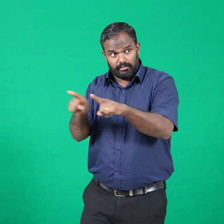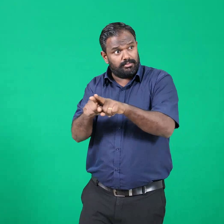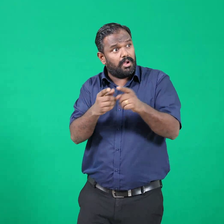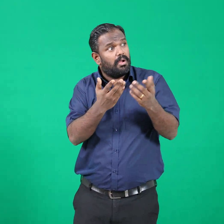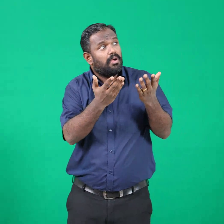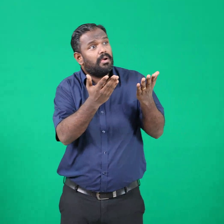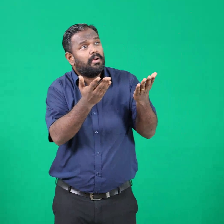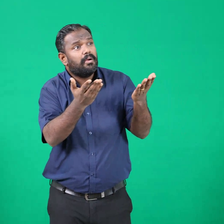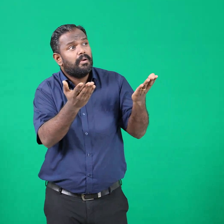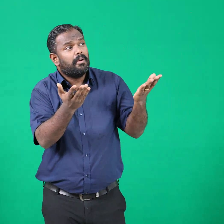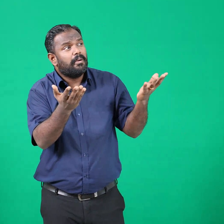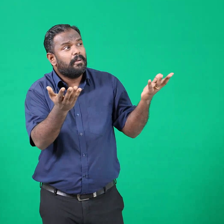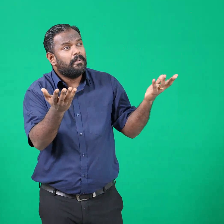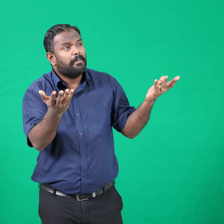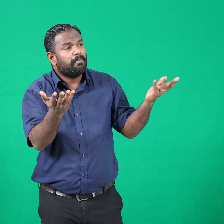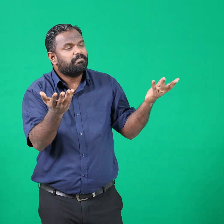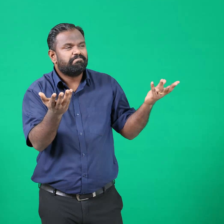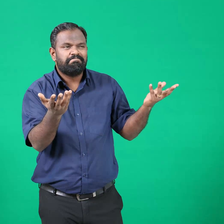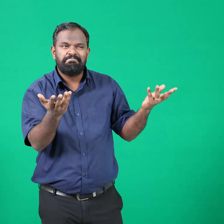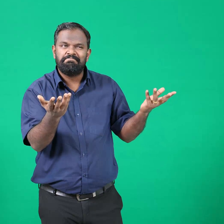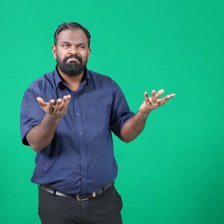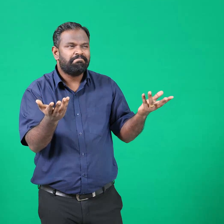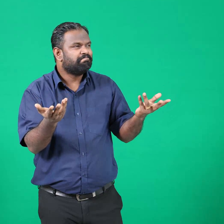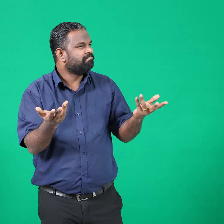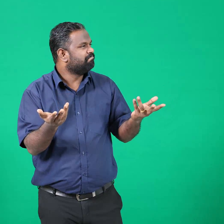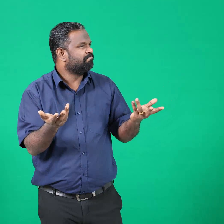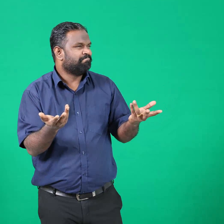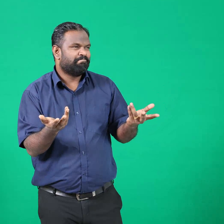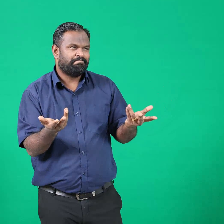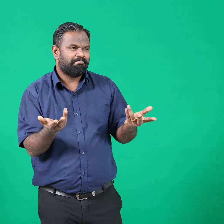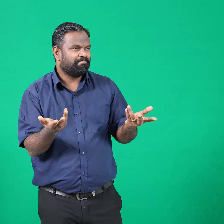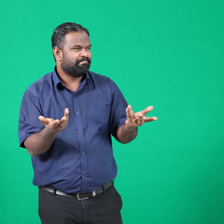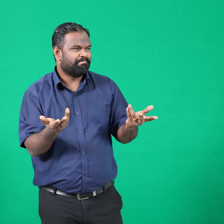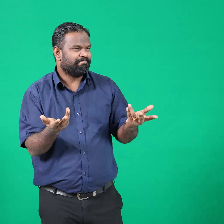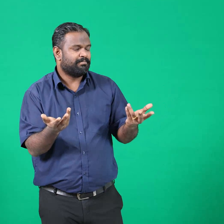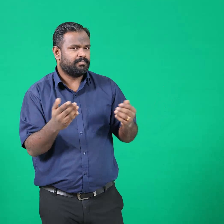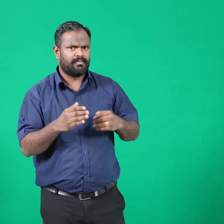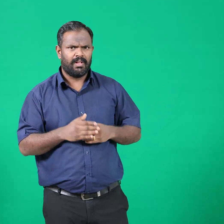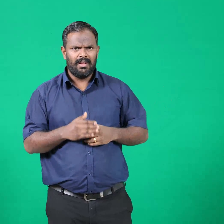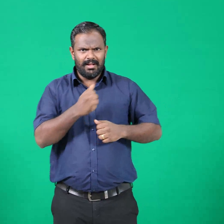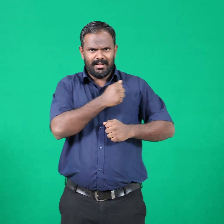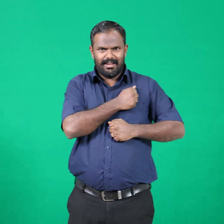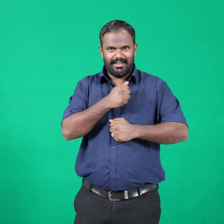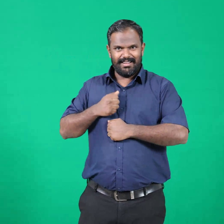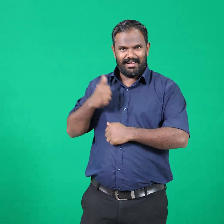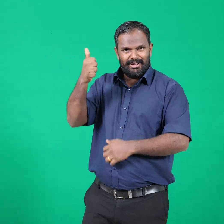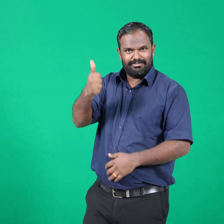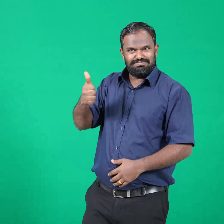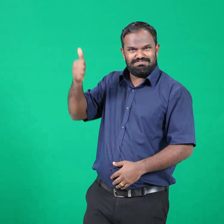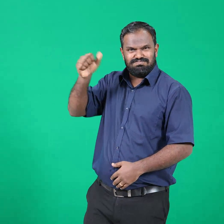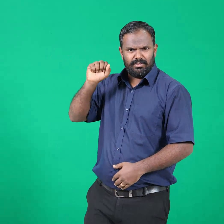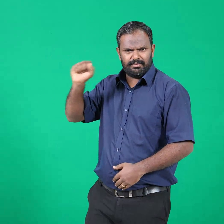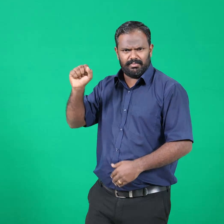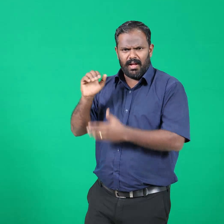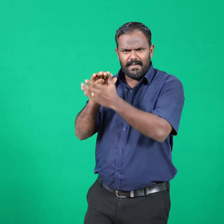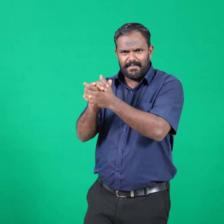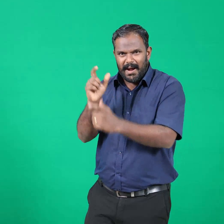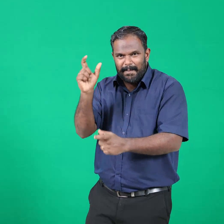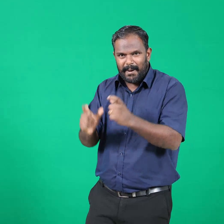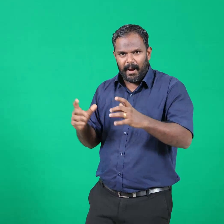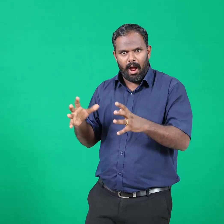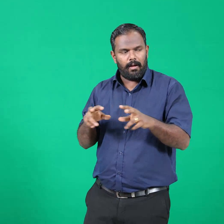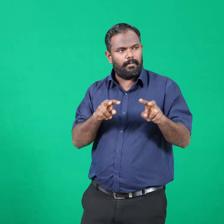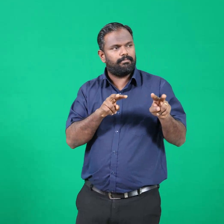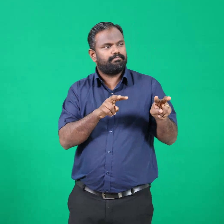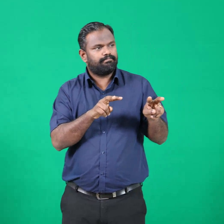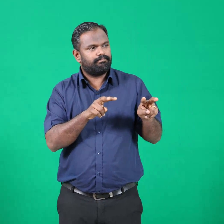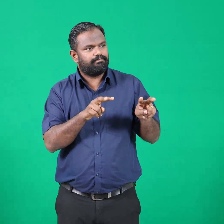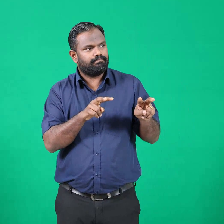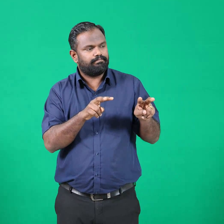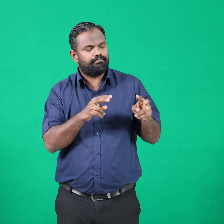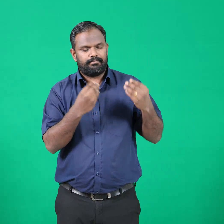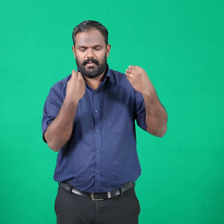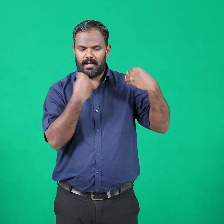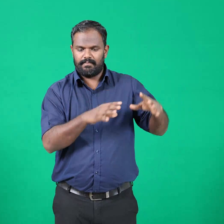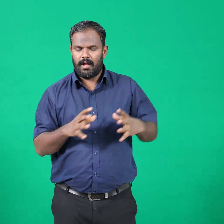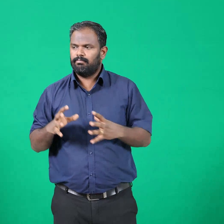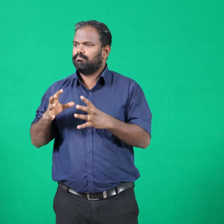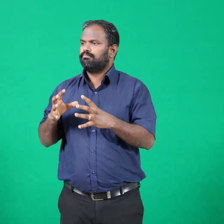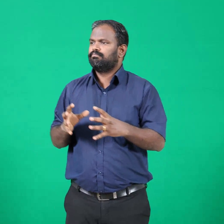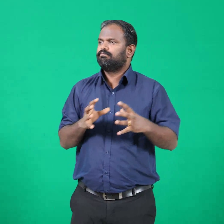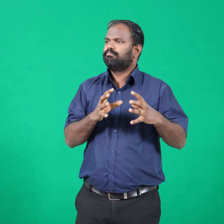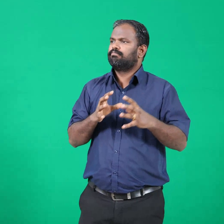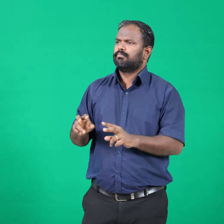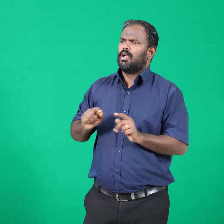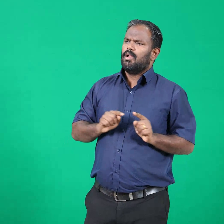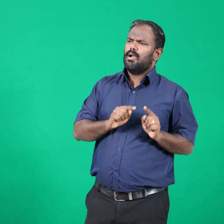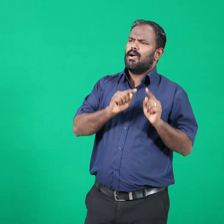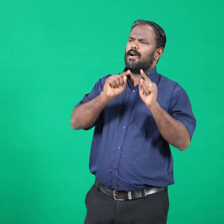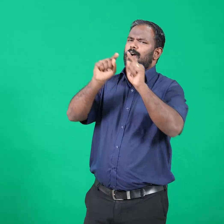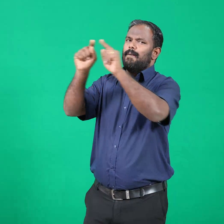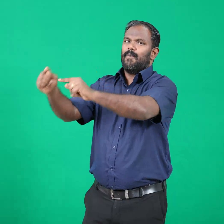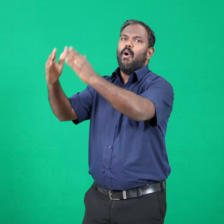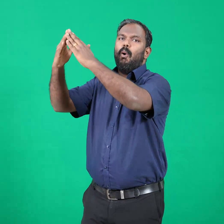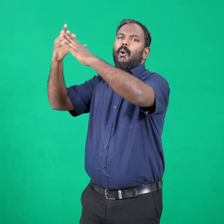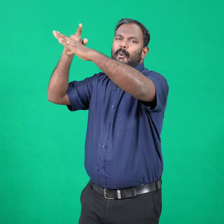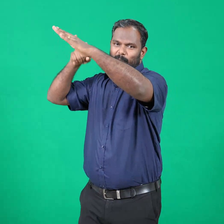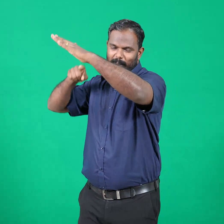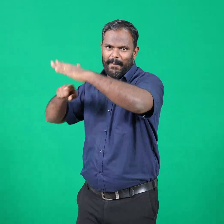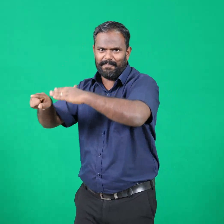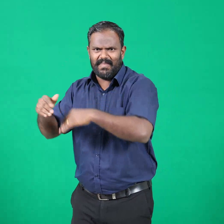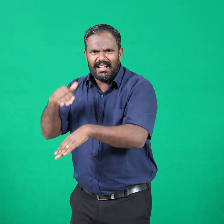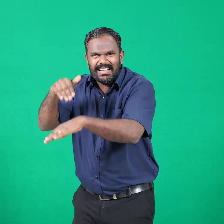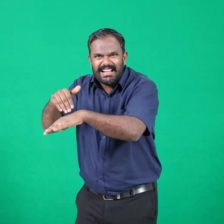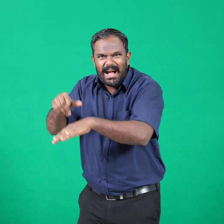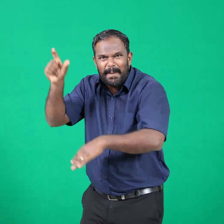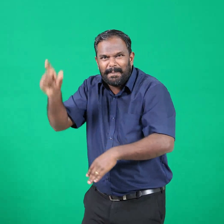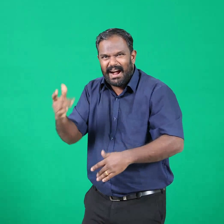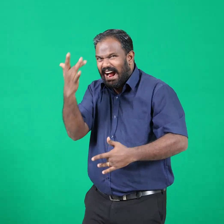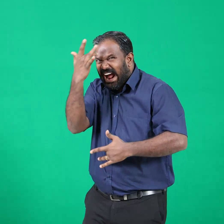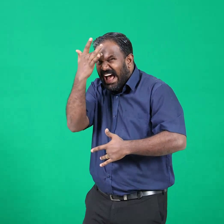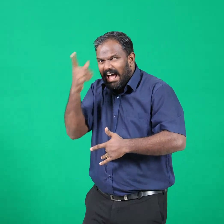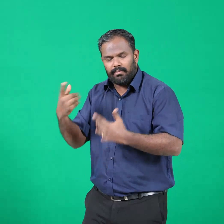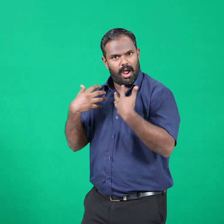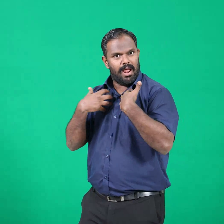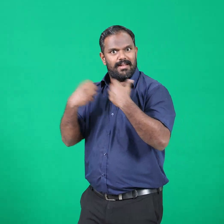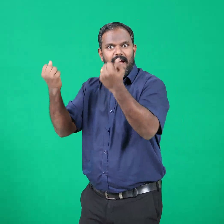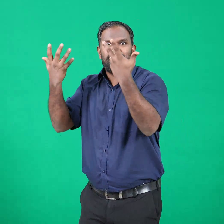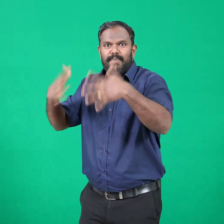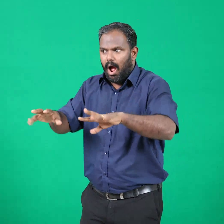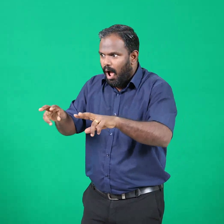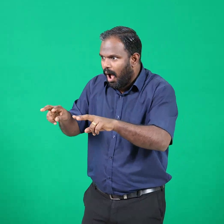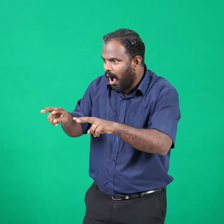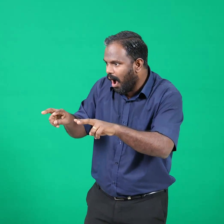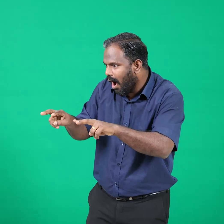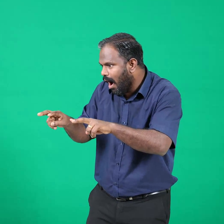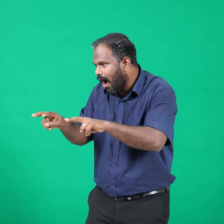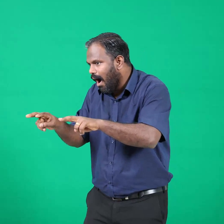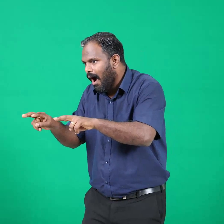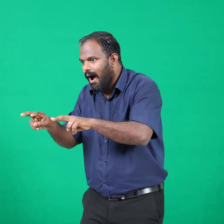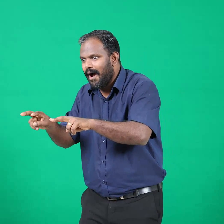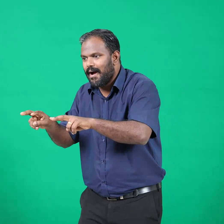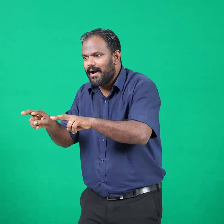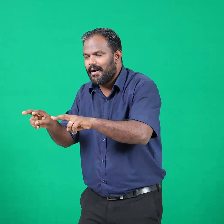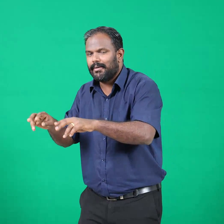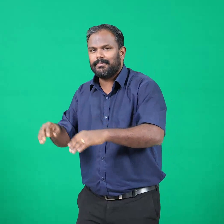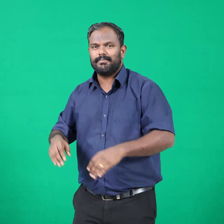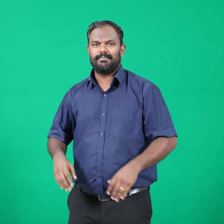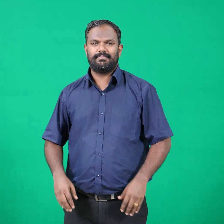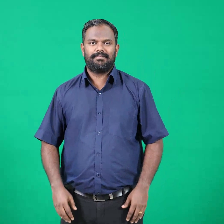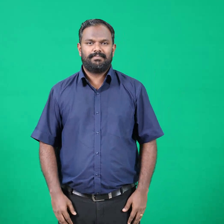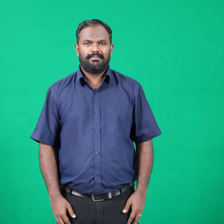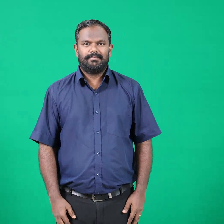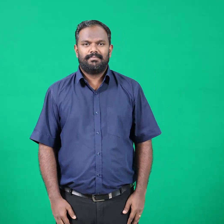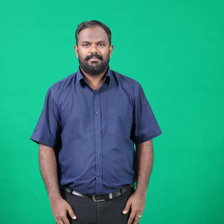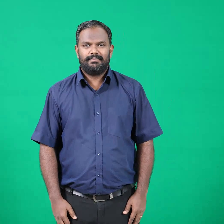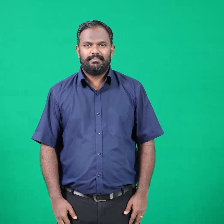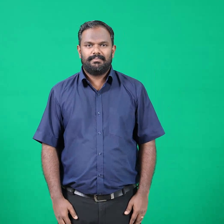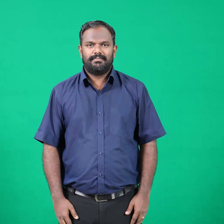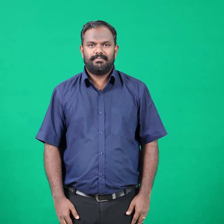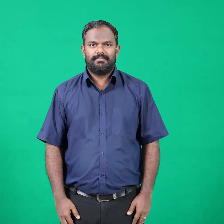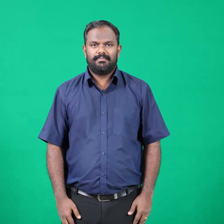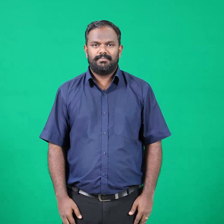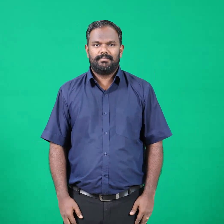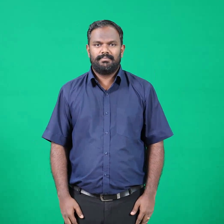And when the messengers returned to the house, they found the servant in good health.